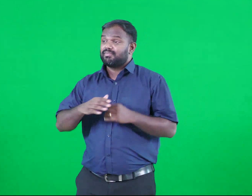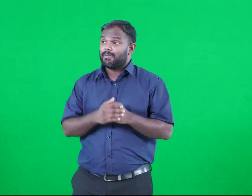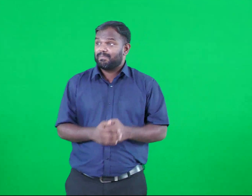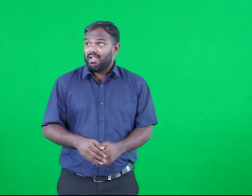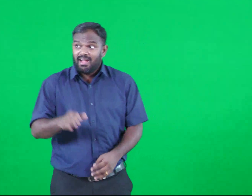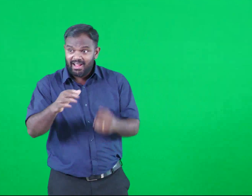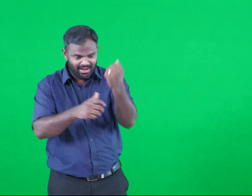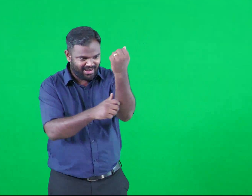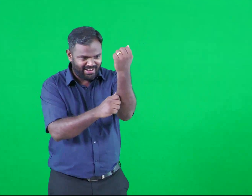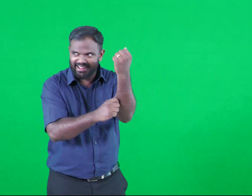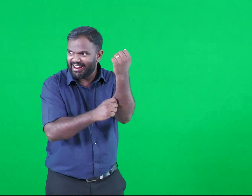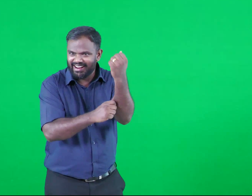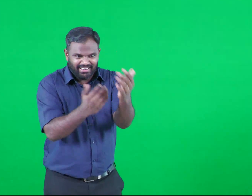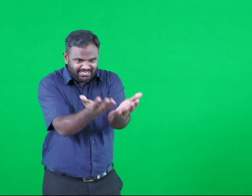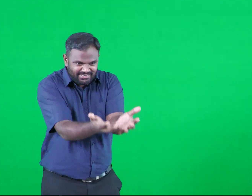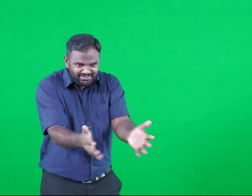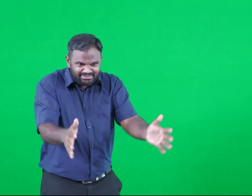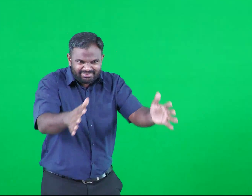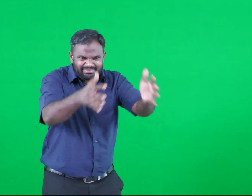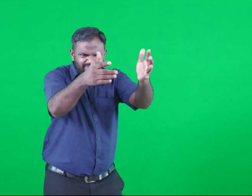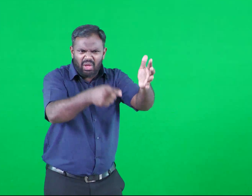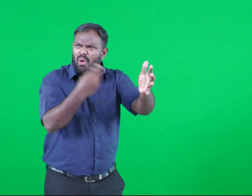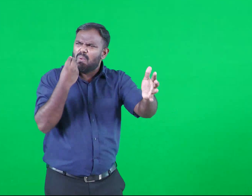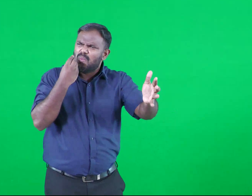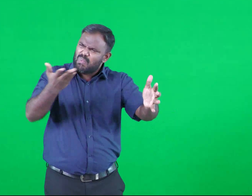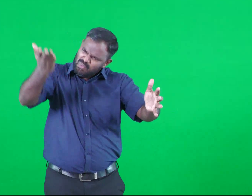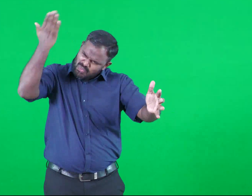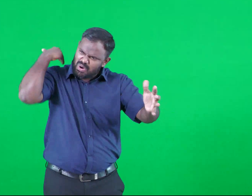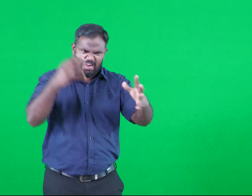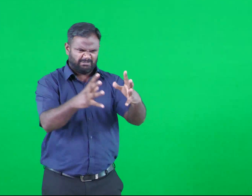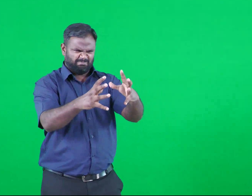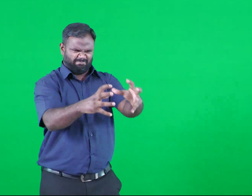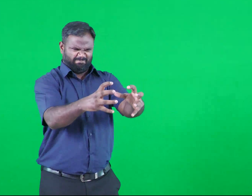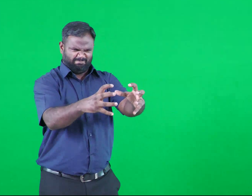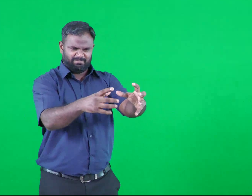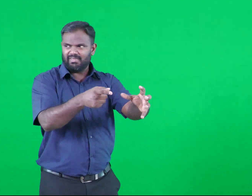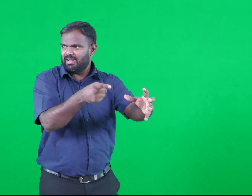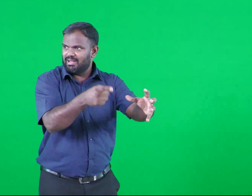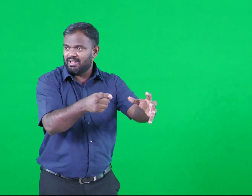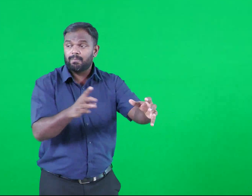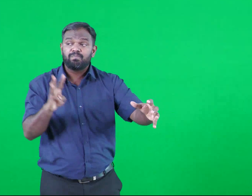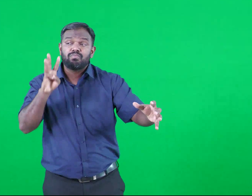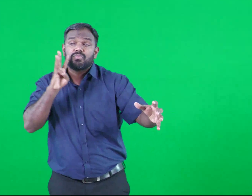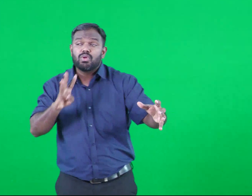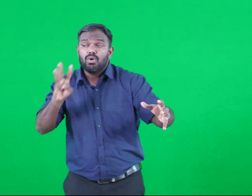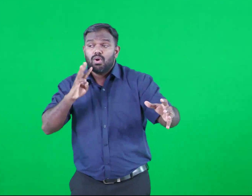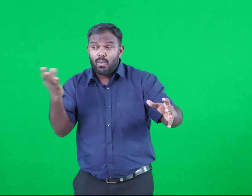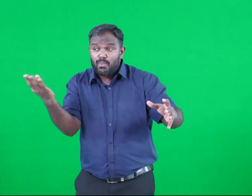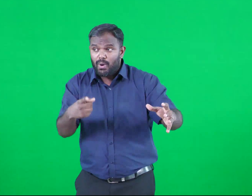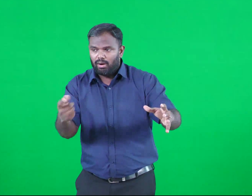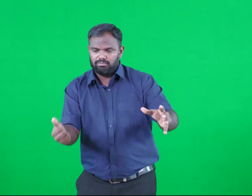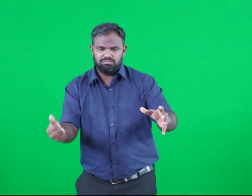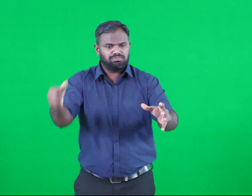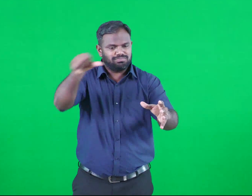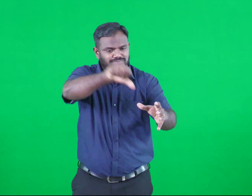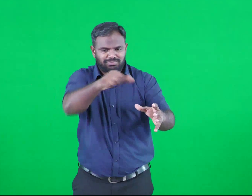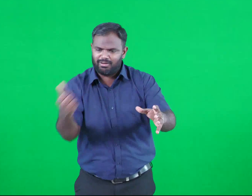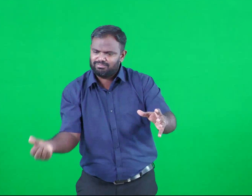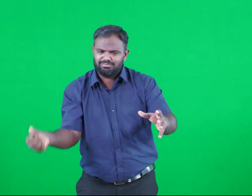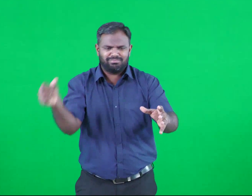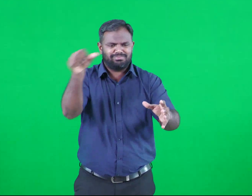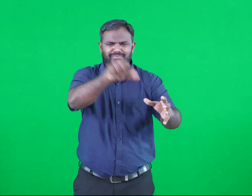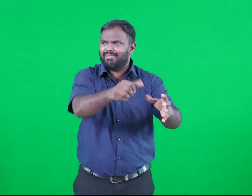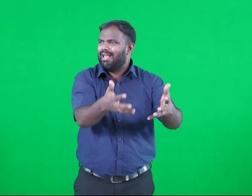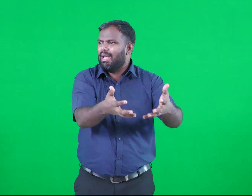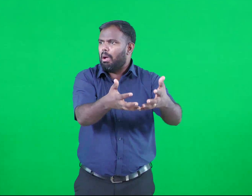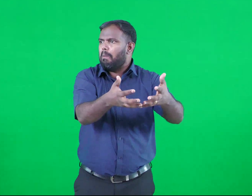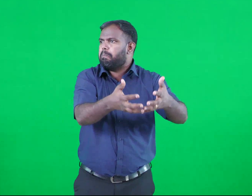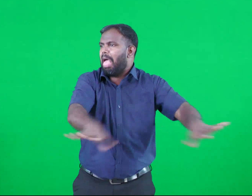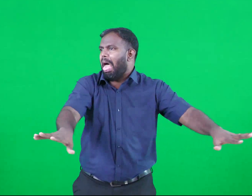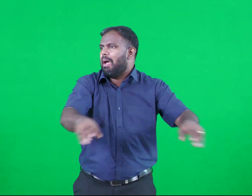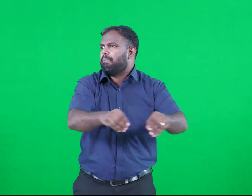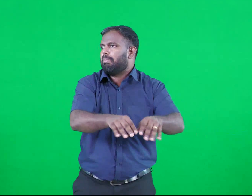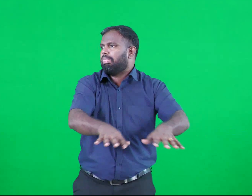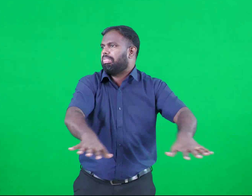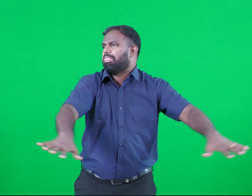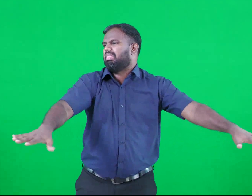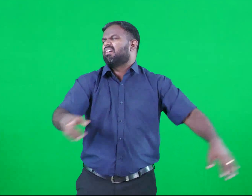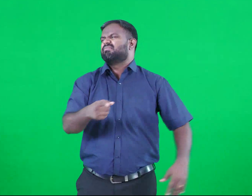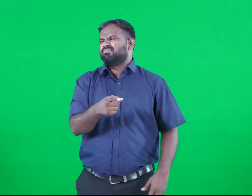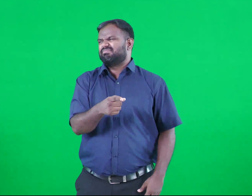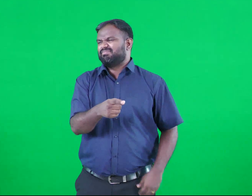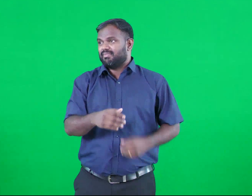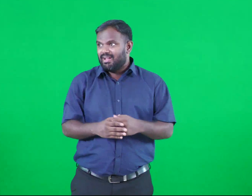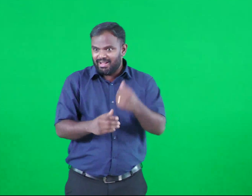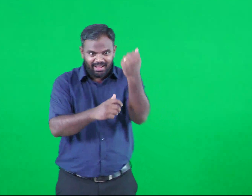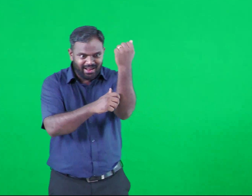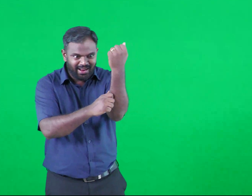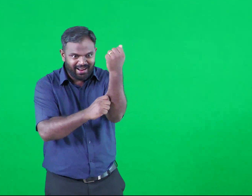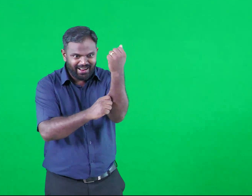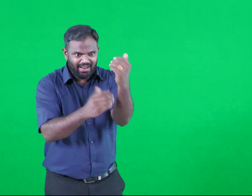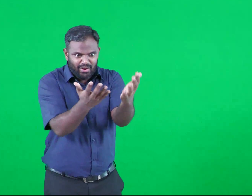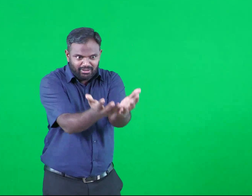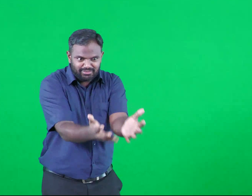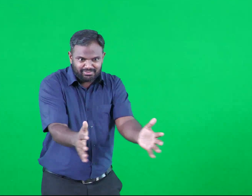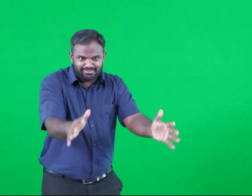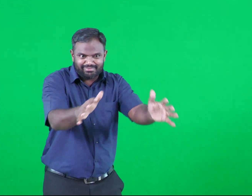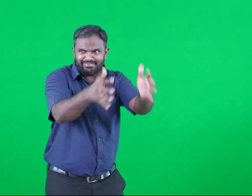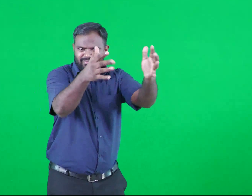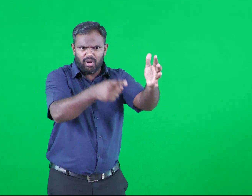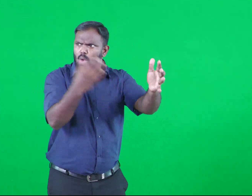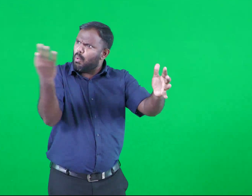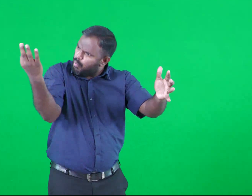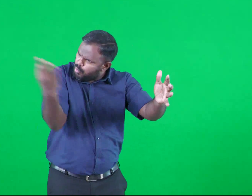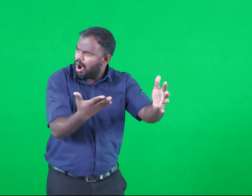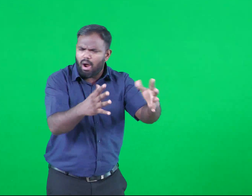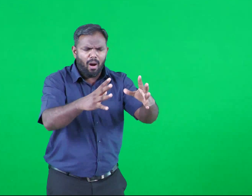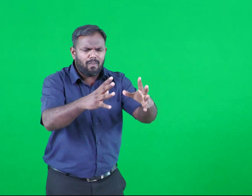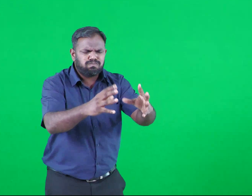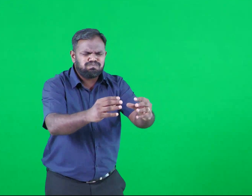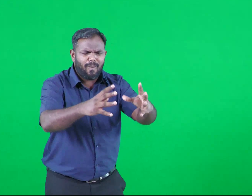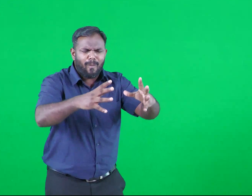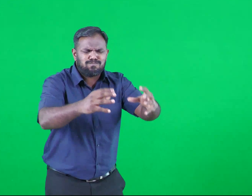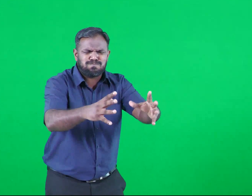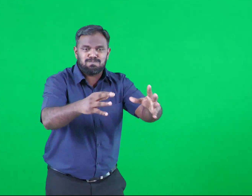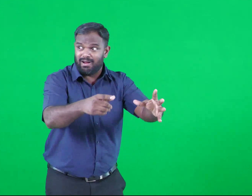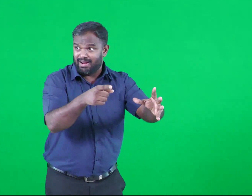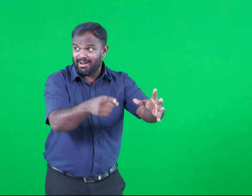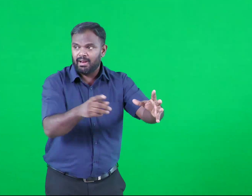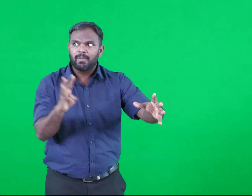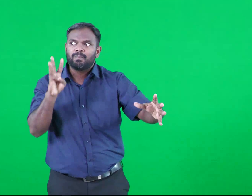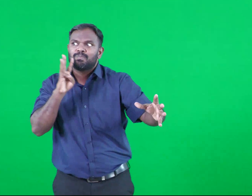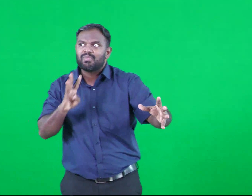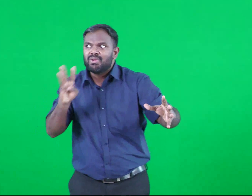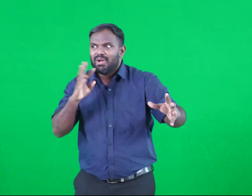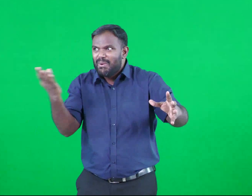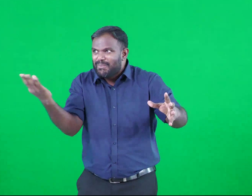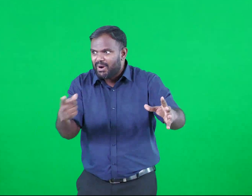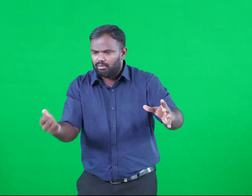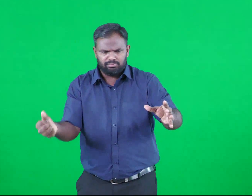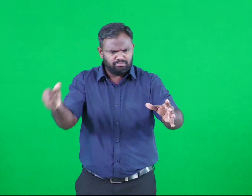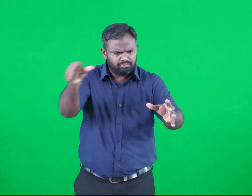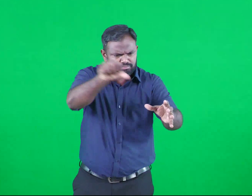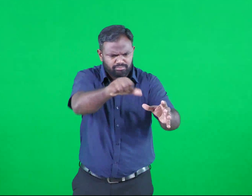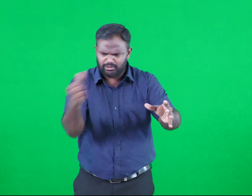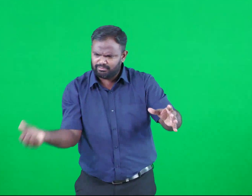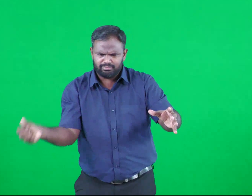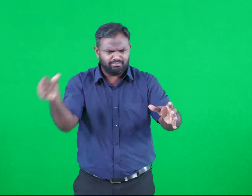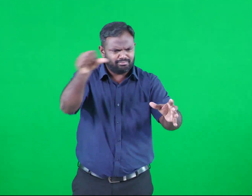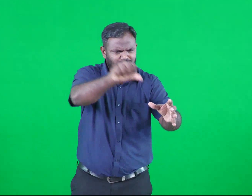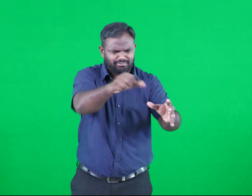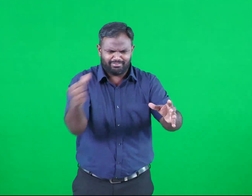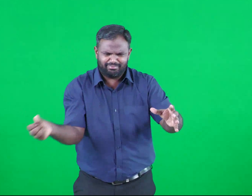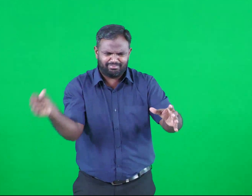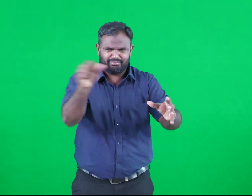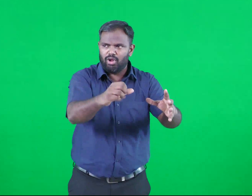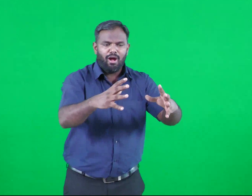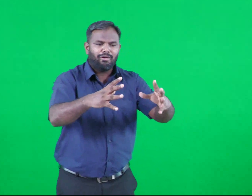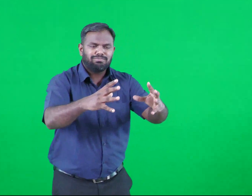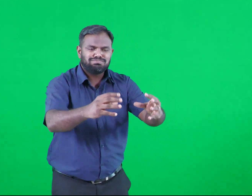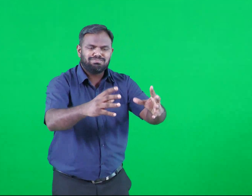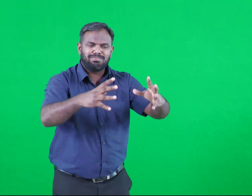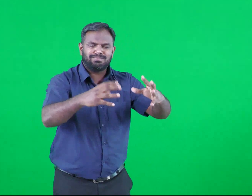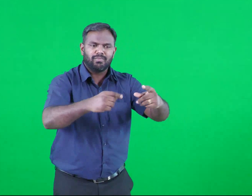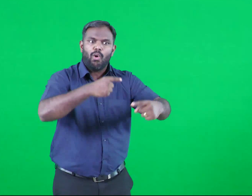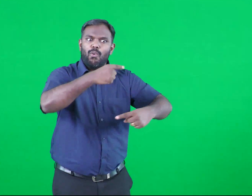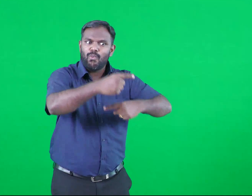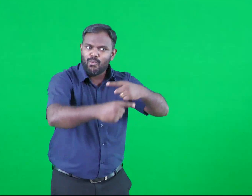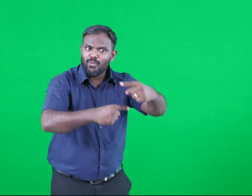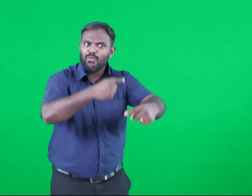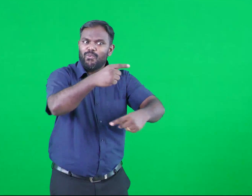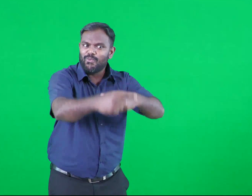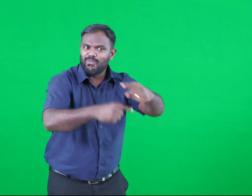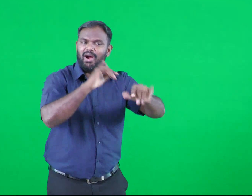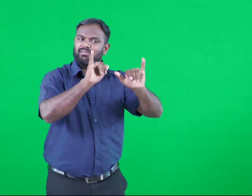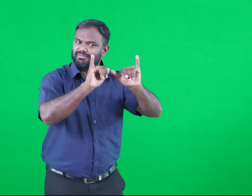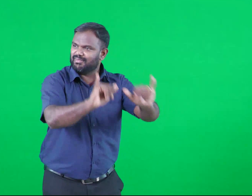If he does, the wine will burst the skins, and both the wine and the wineskins will be ruined.